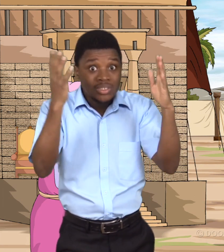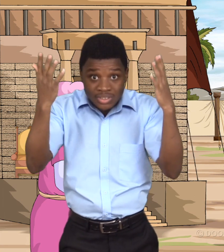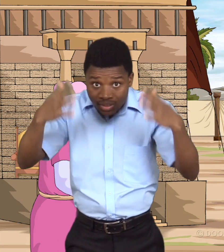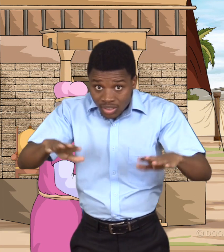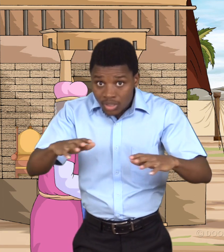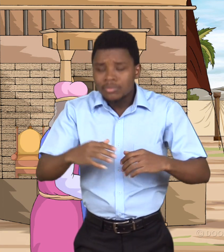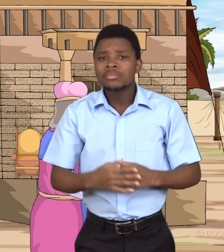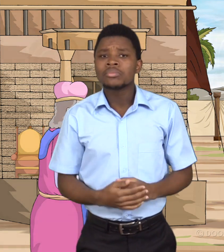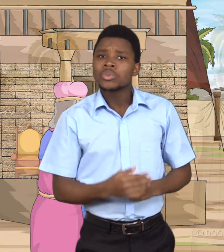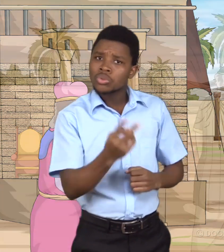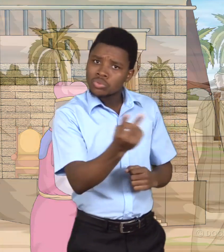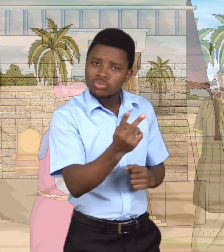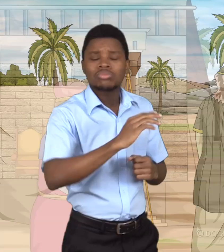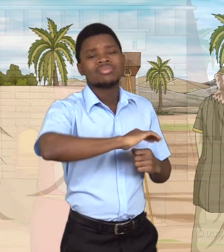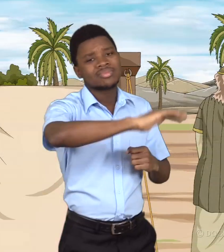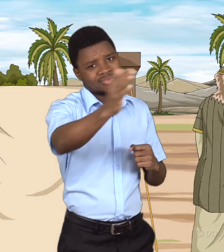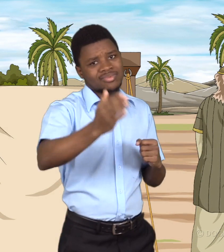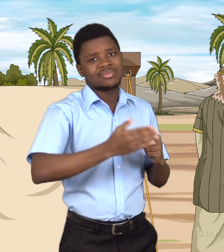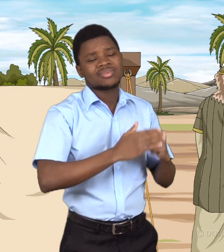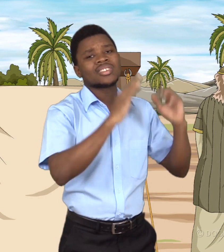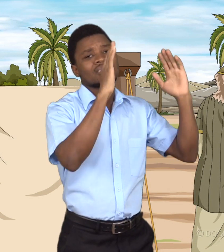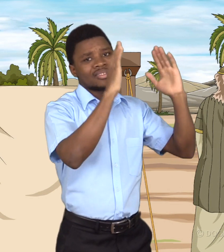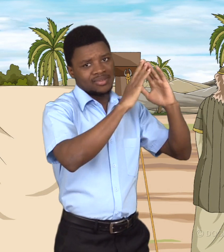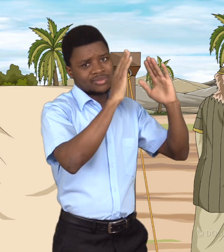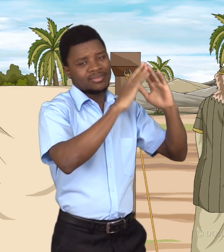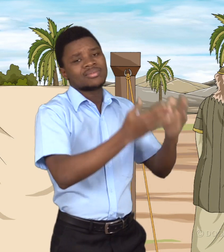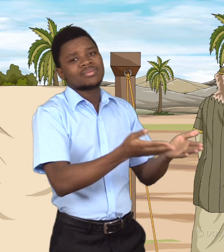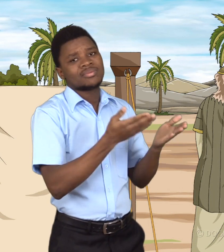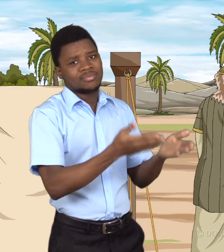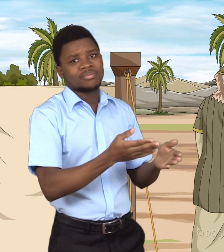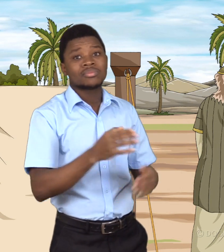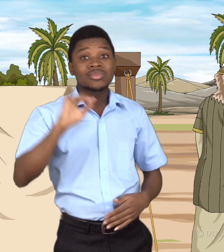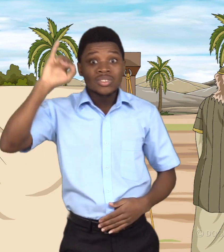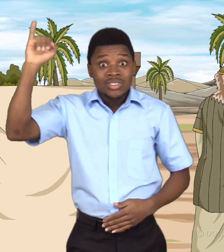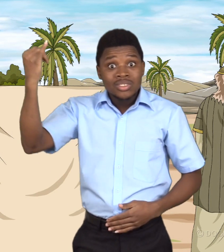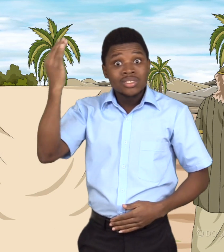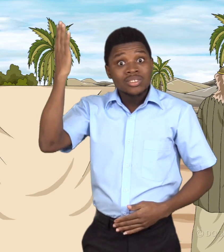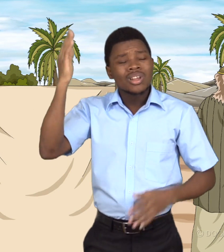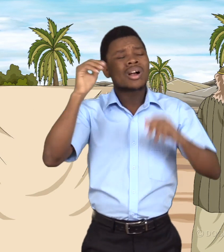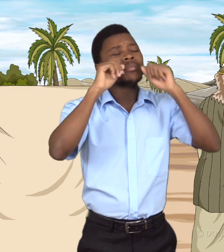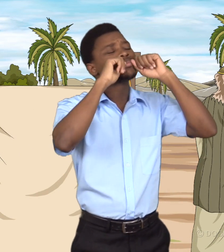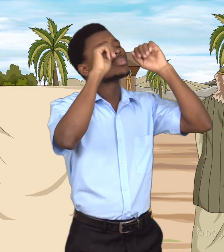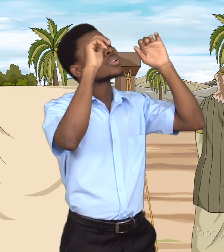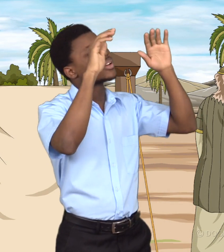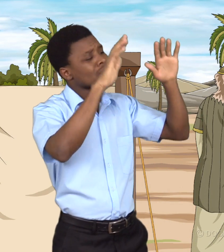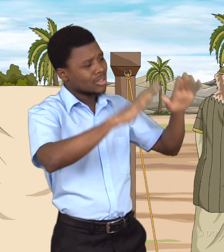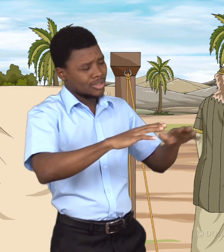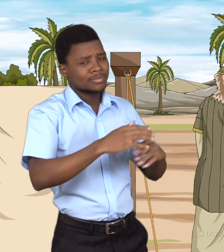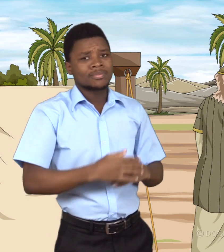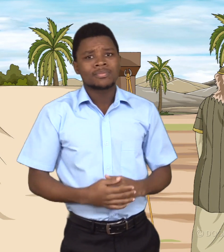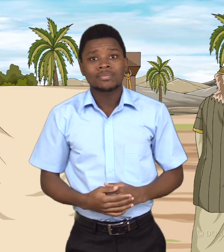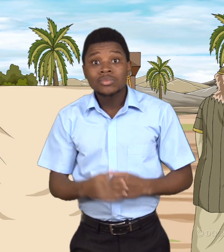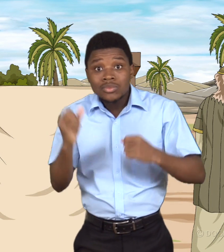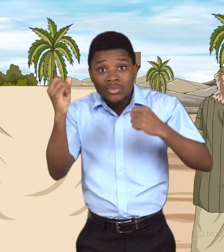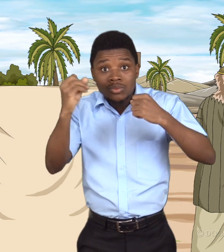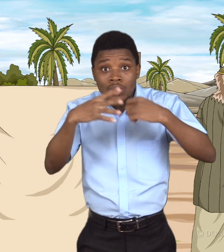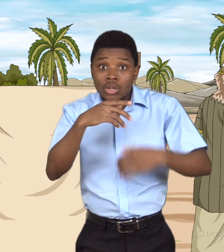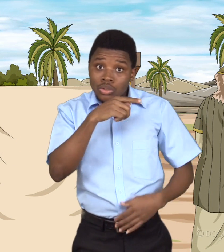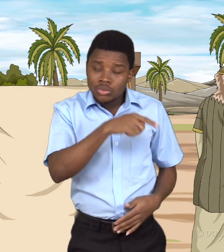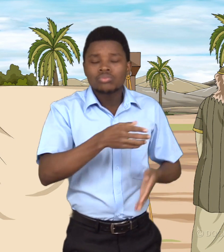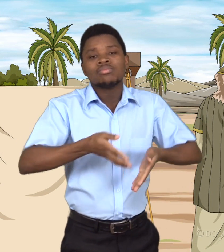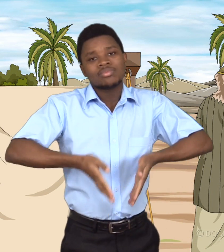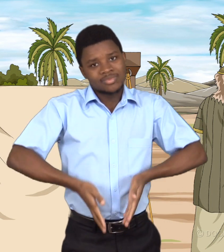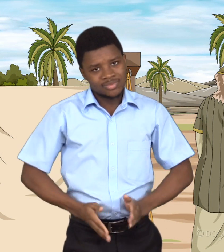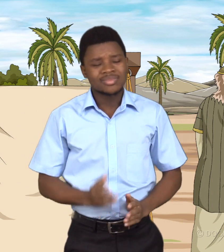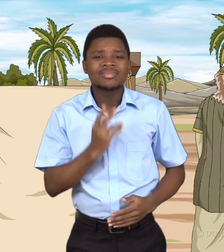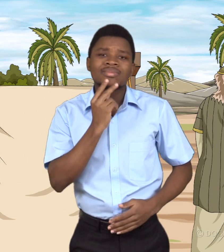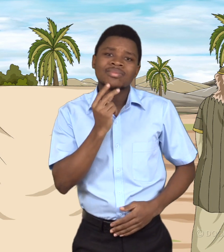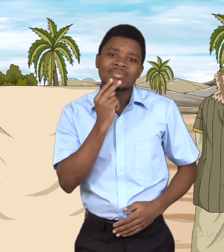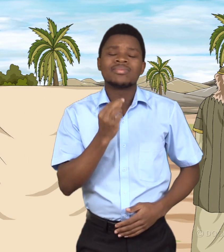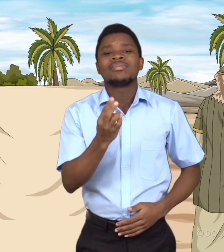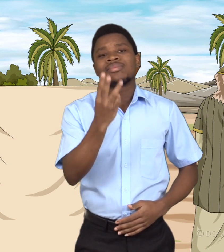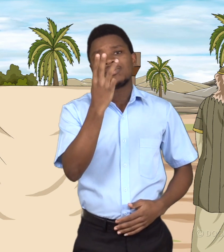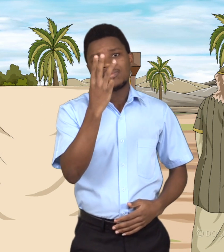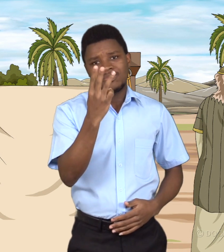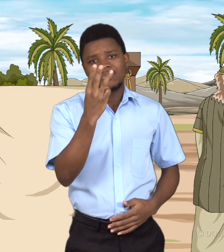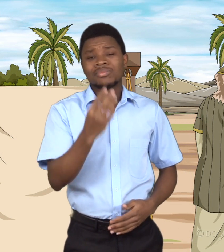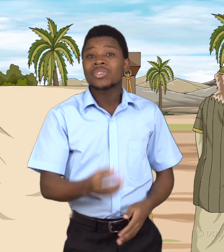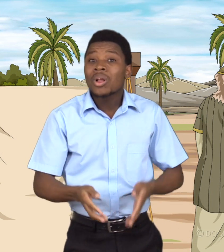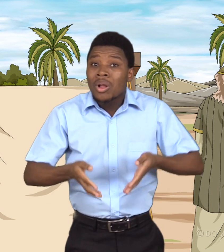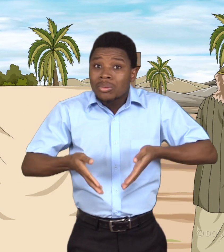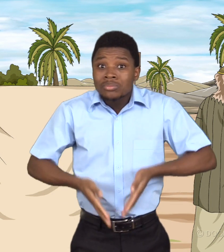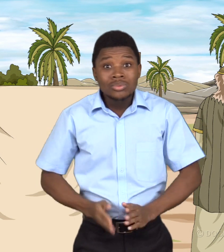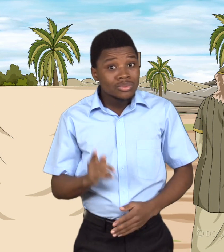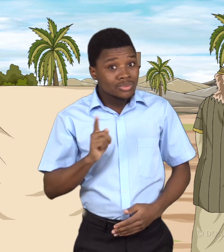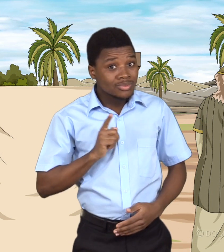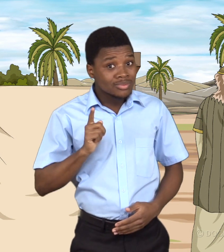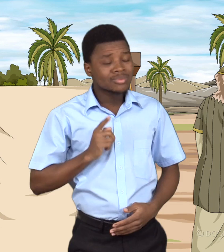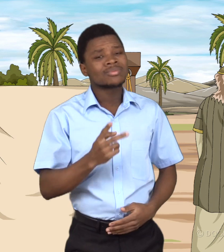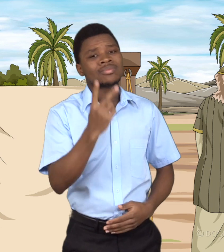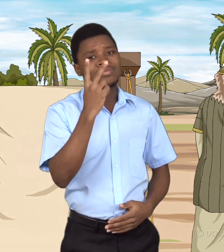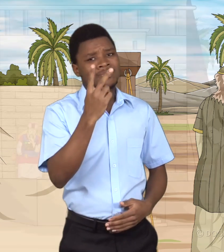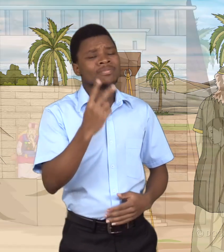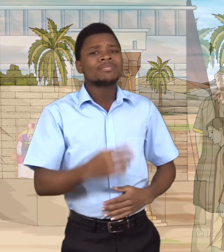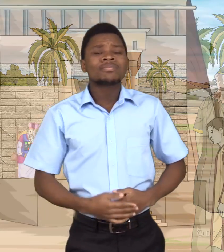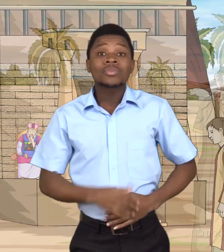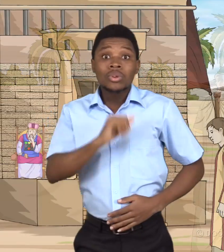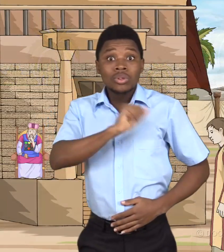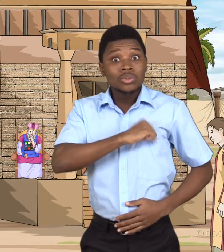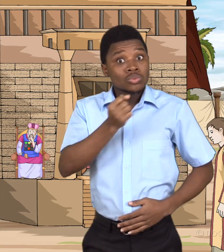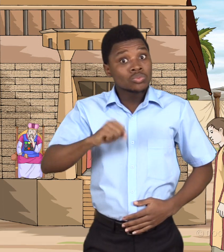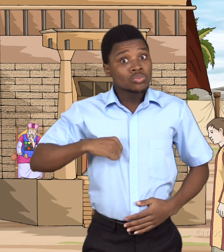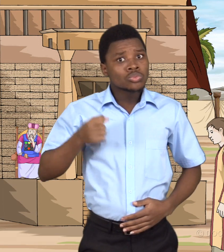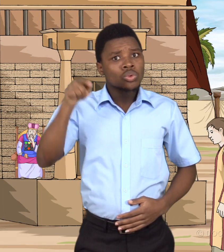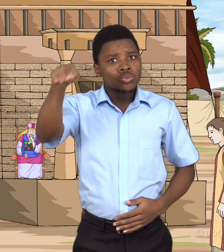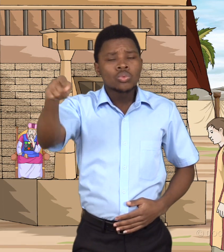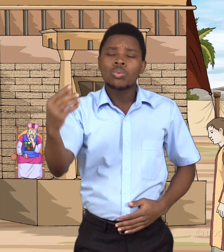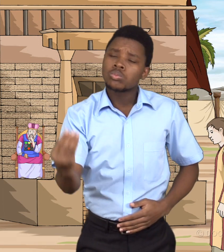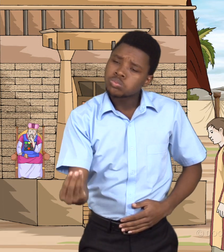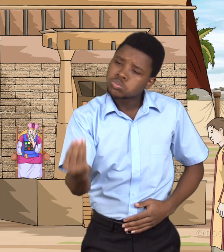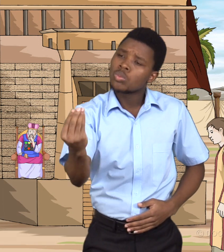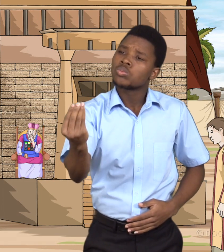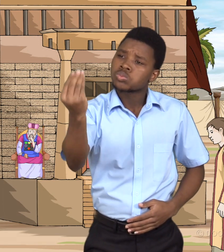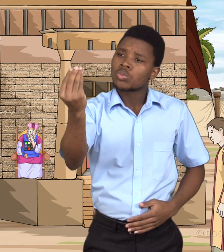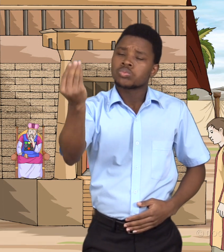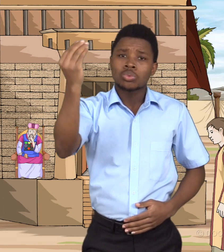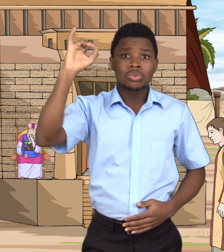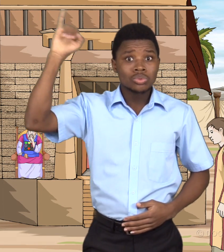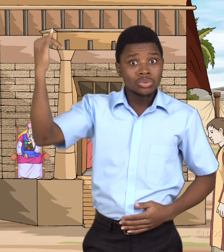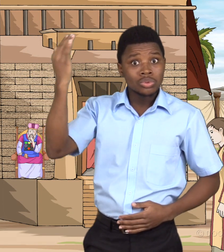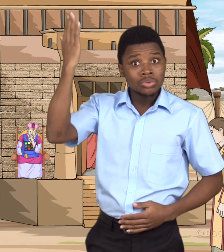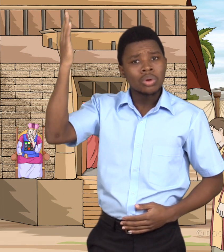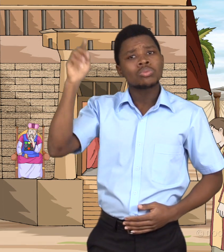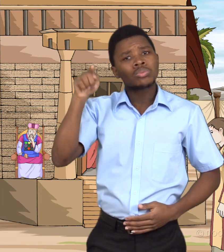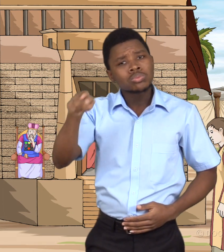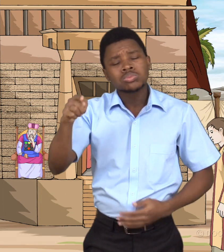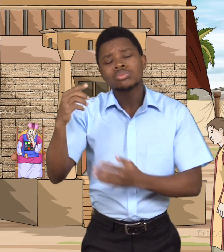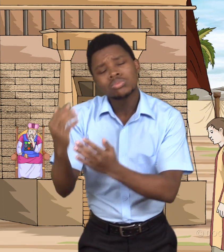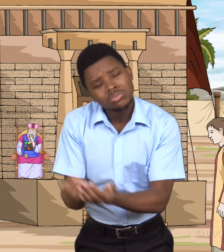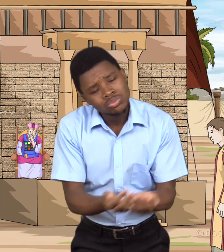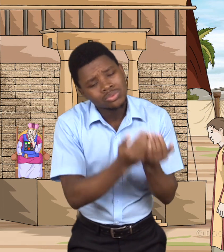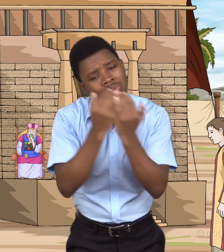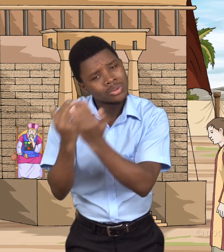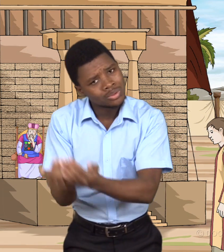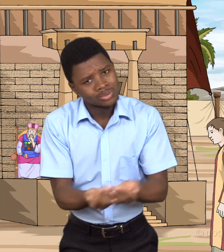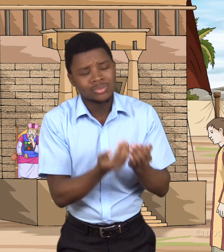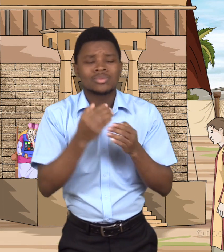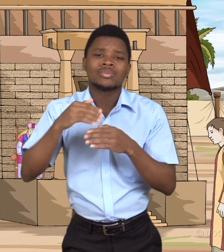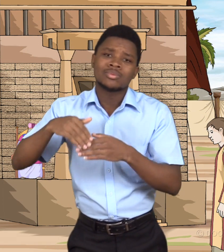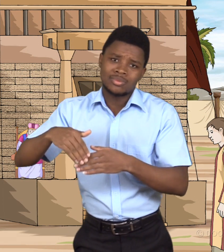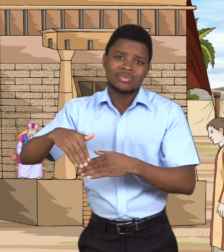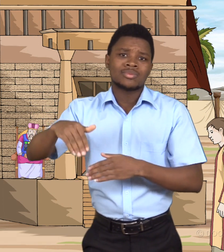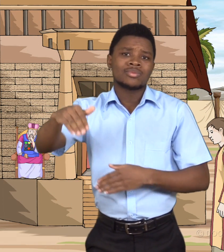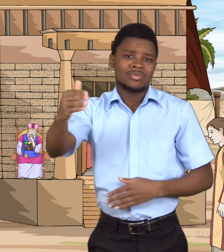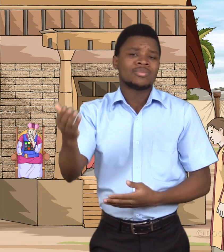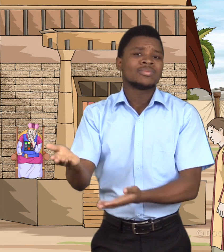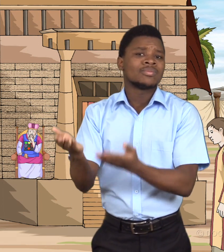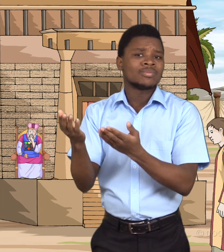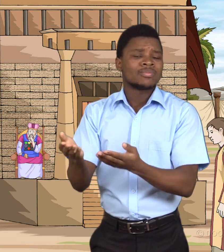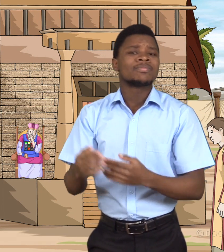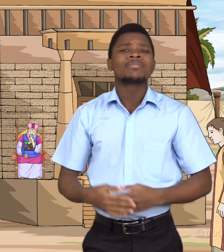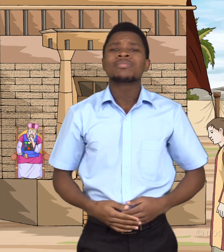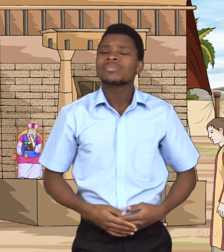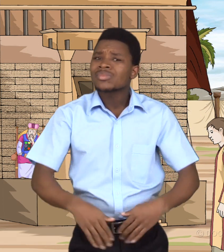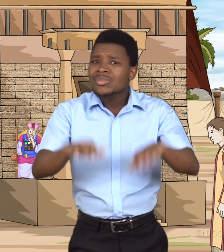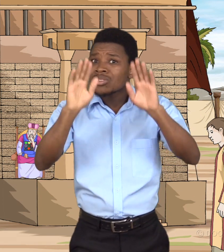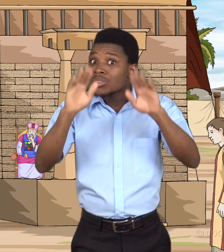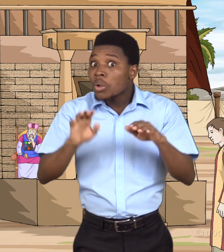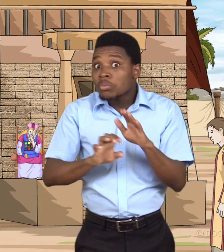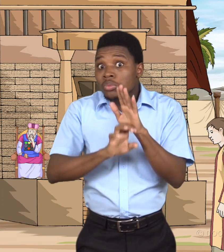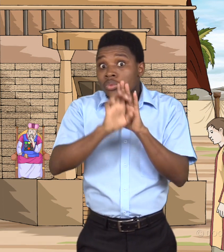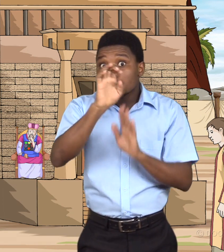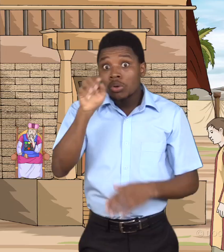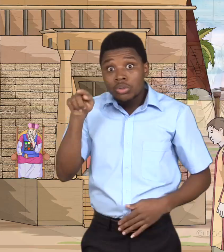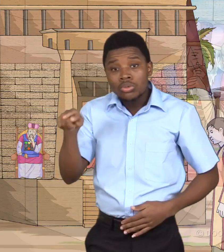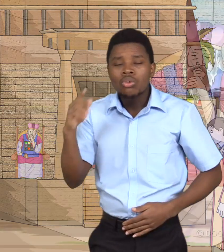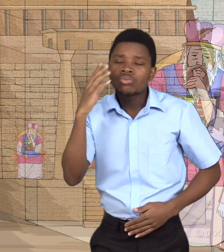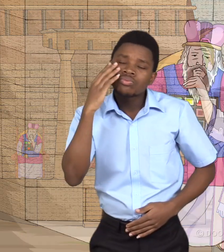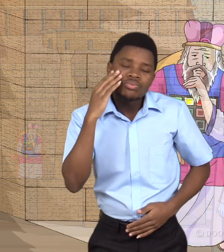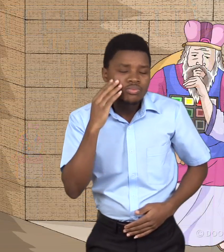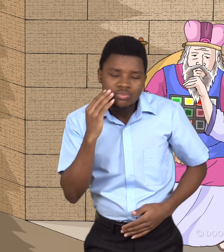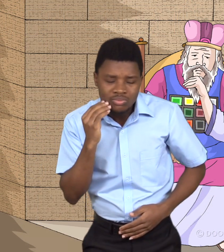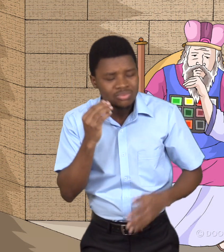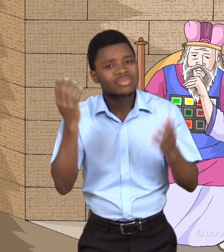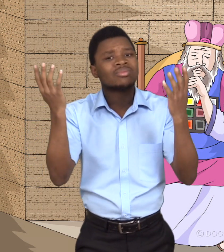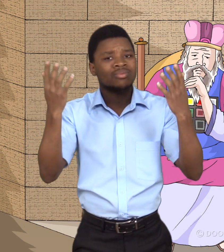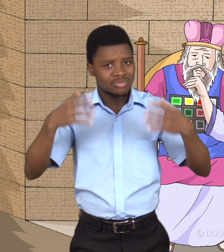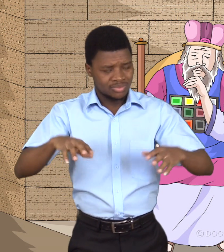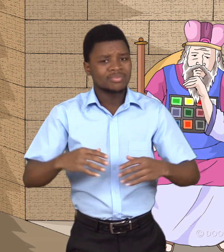Then they would go home. So the LORD attended to Hannah, and she conceived and gave birth to three sons and two daughters. Meanwhile, the boy Samuel grew up in the presence of the LORD.